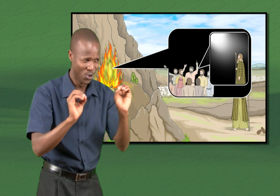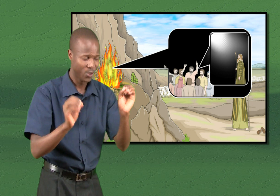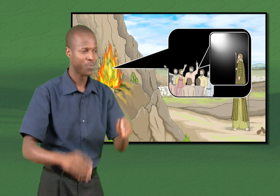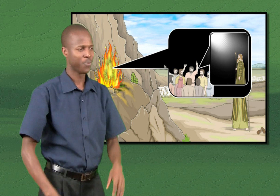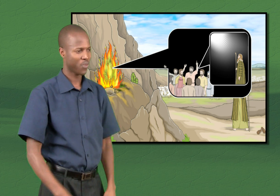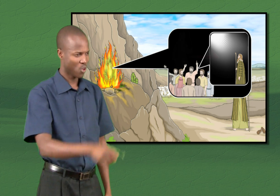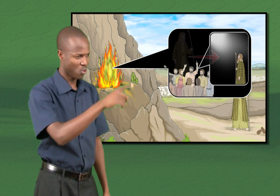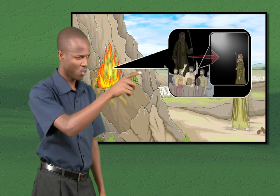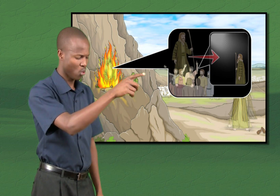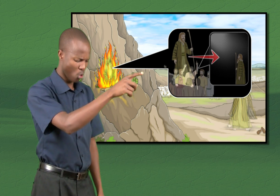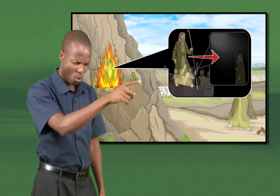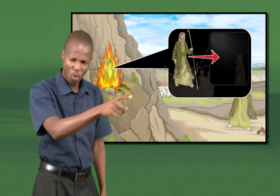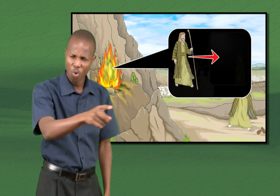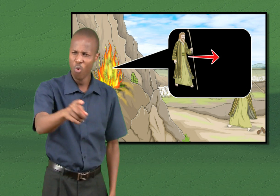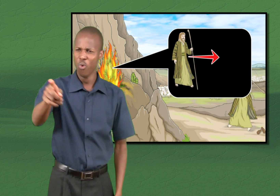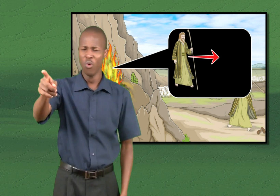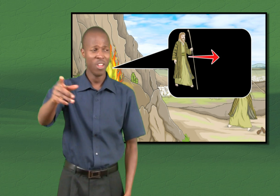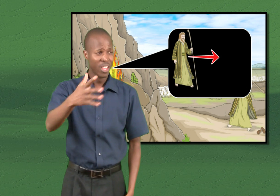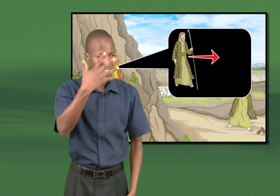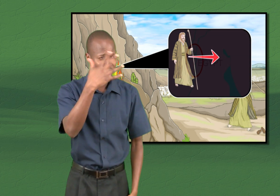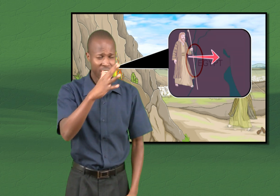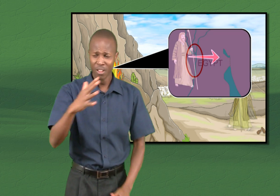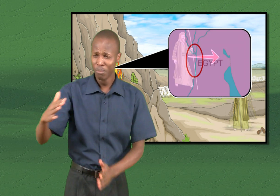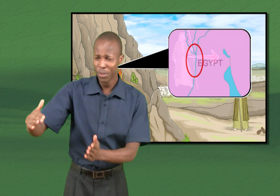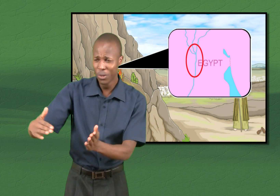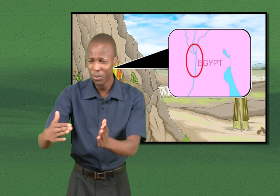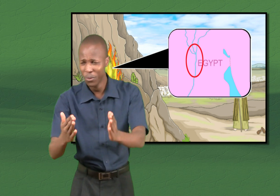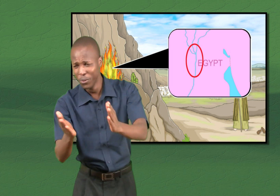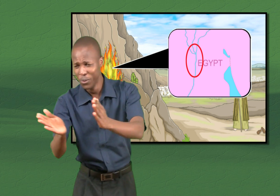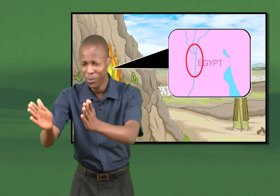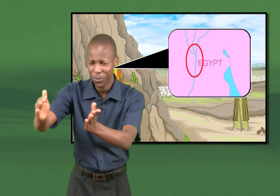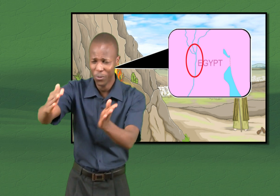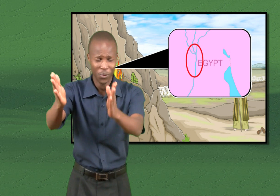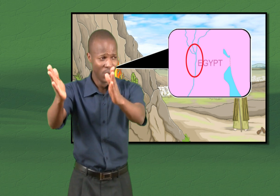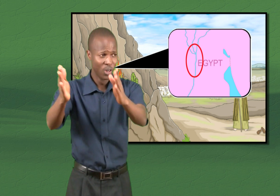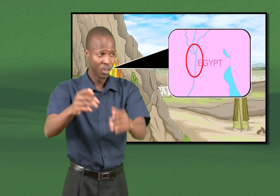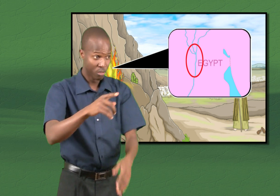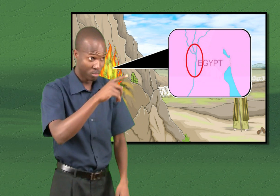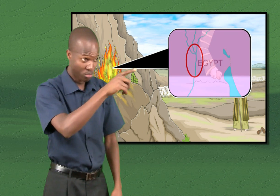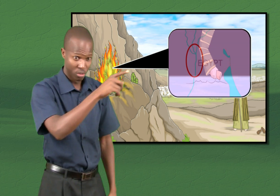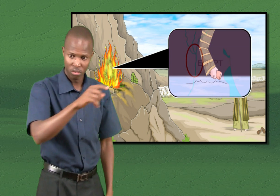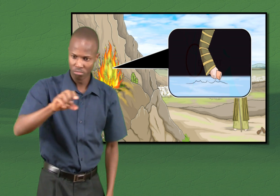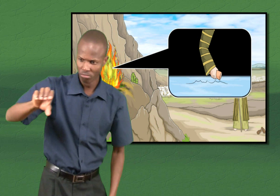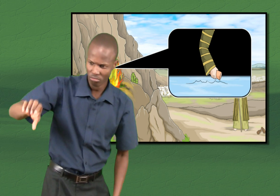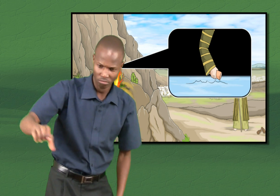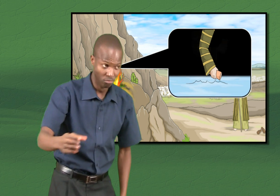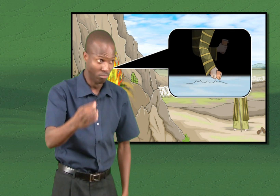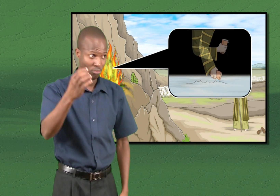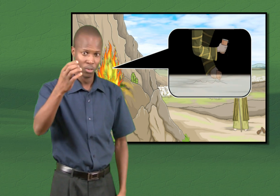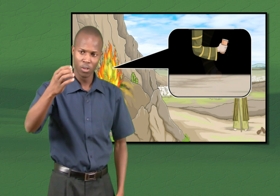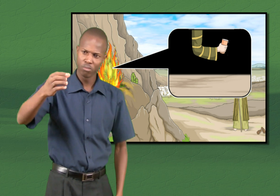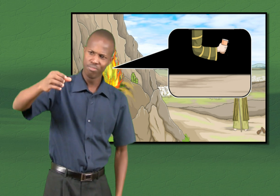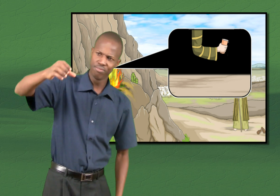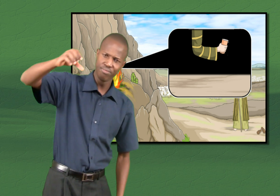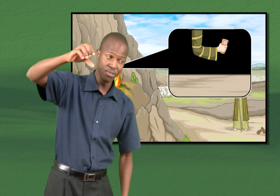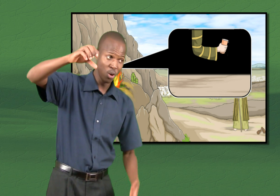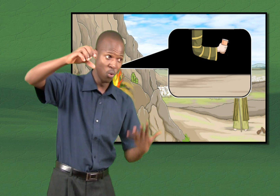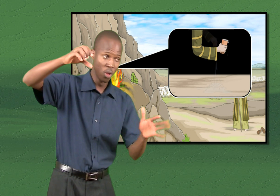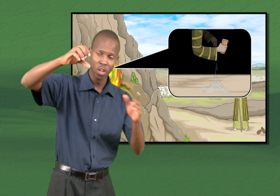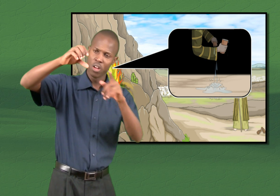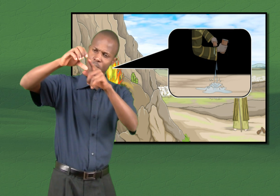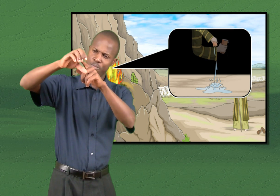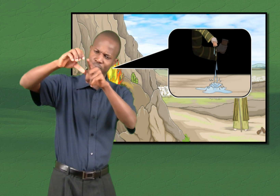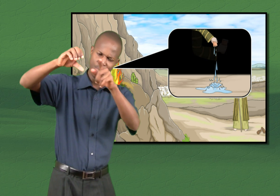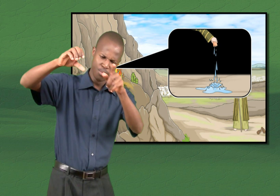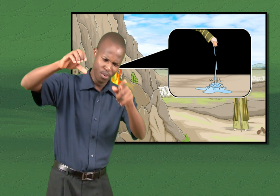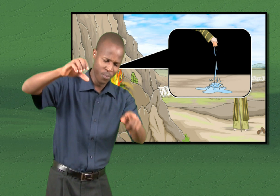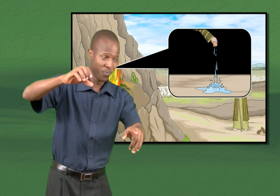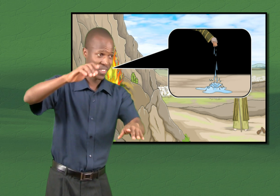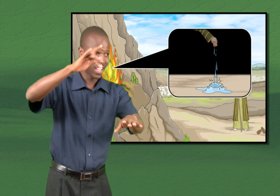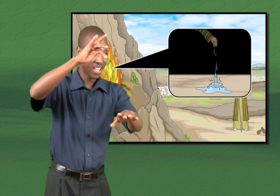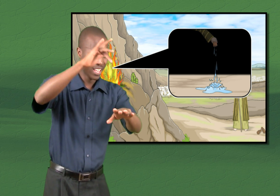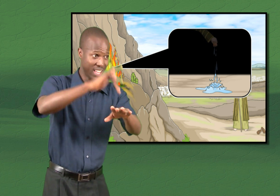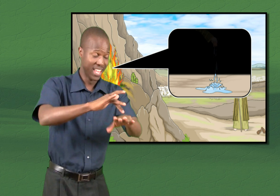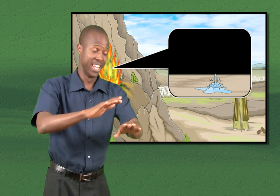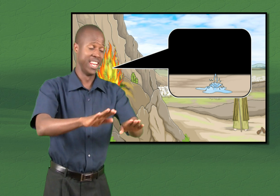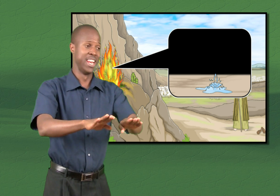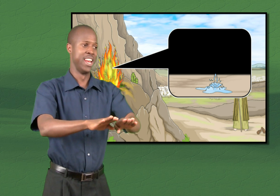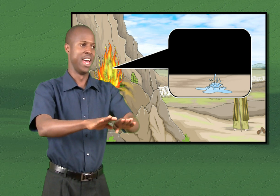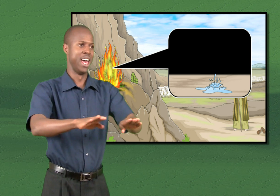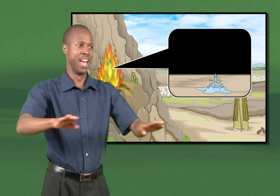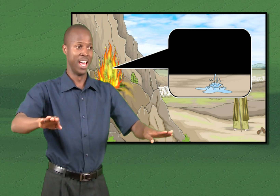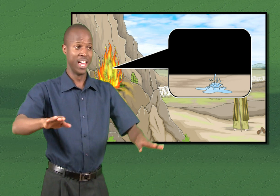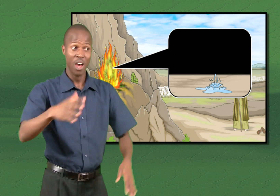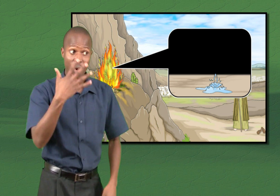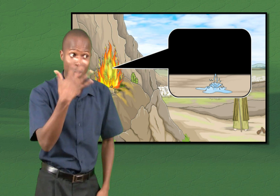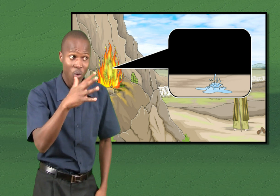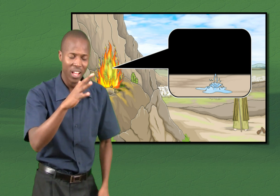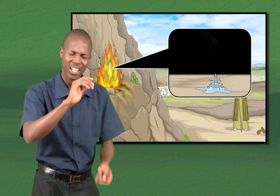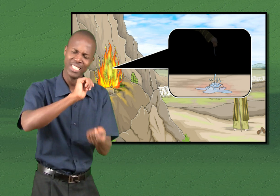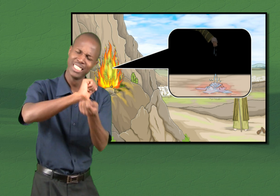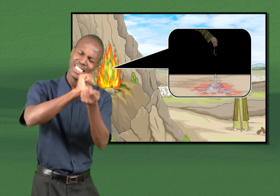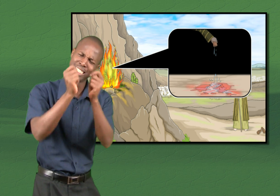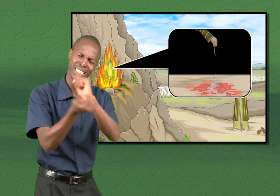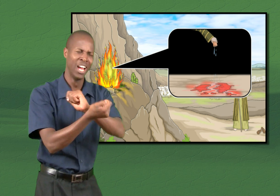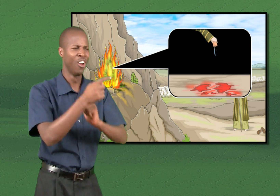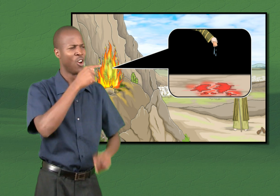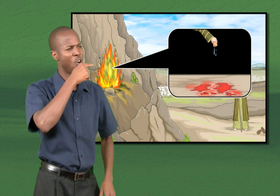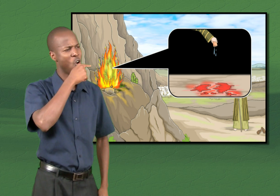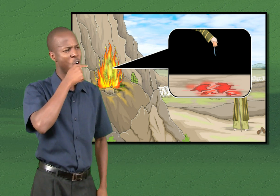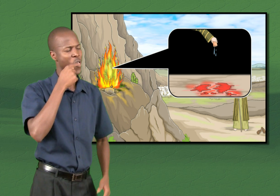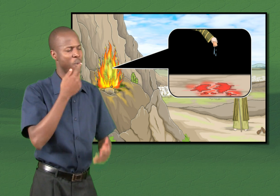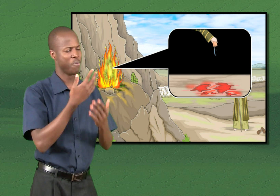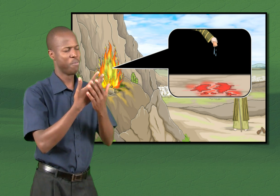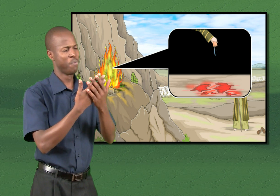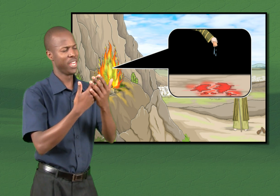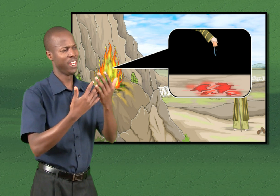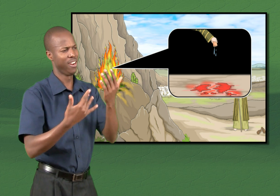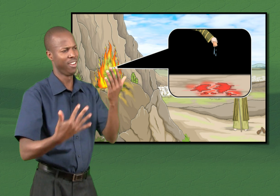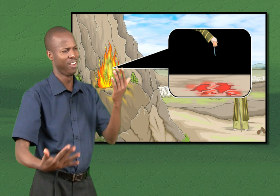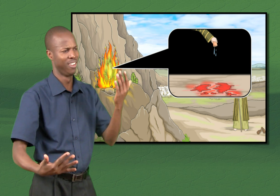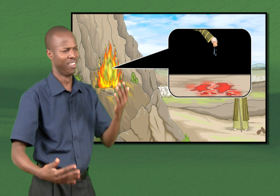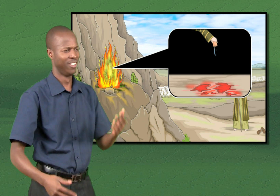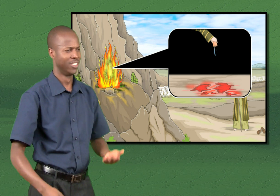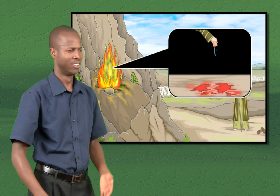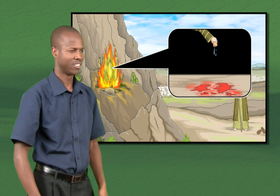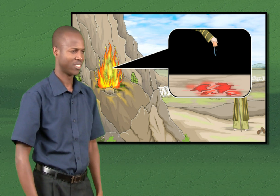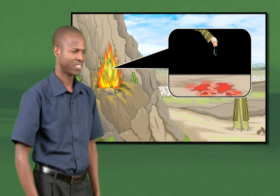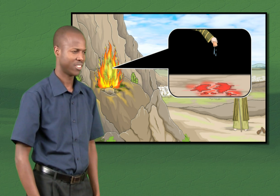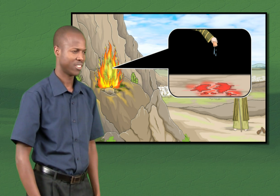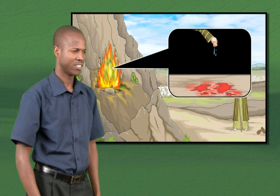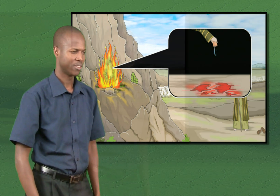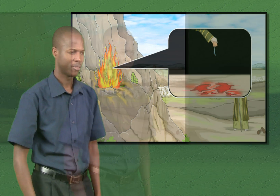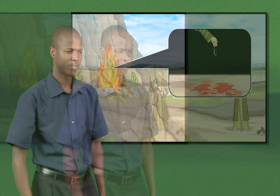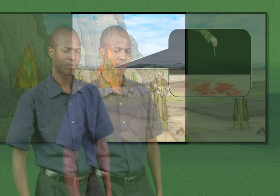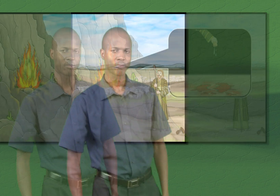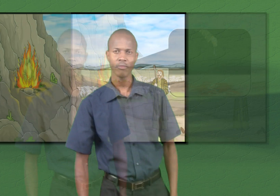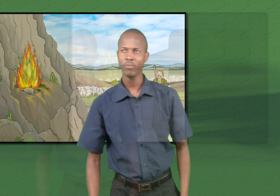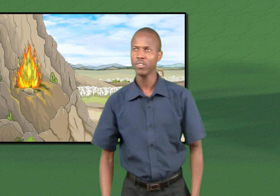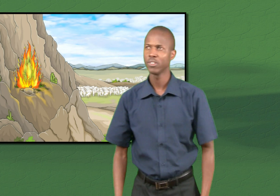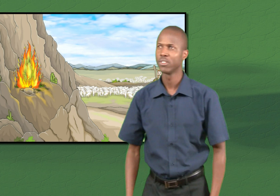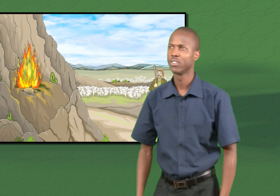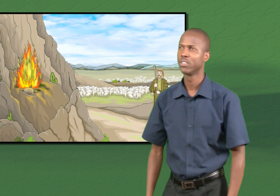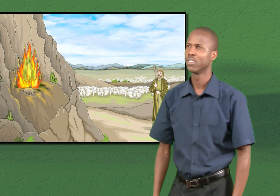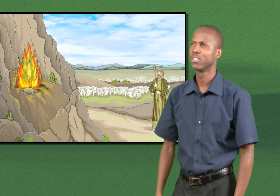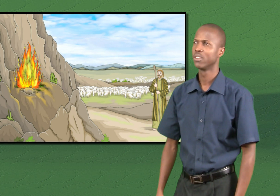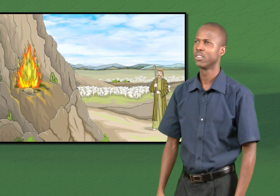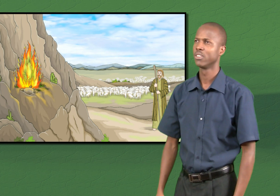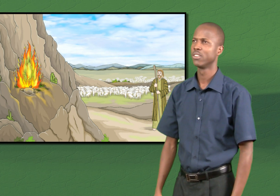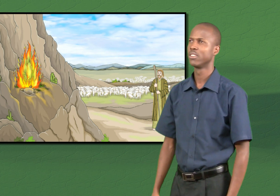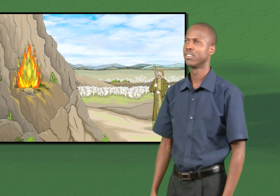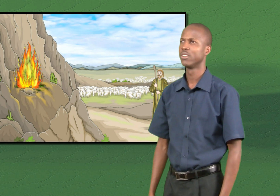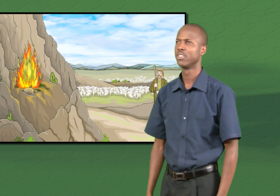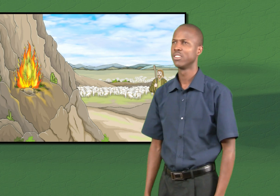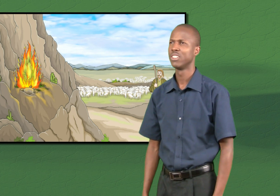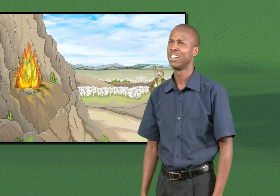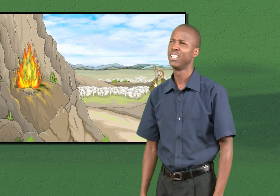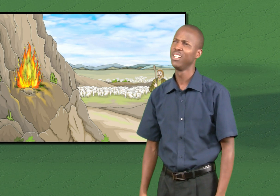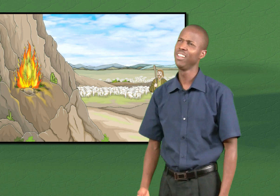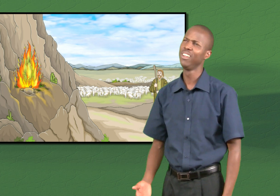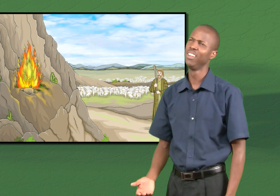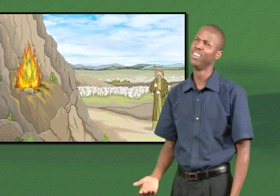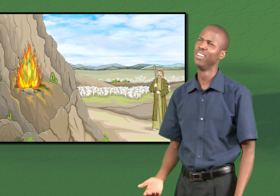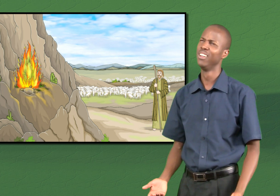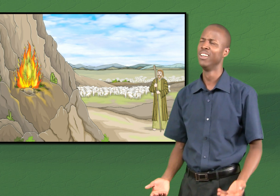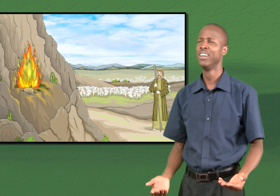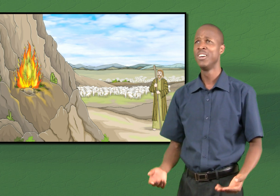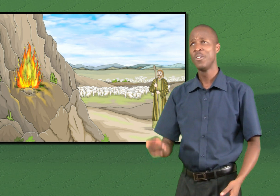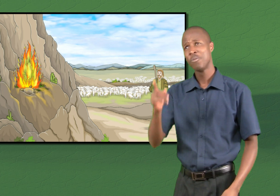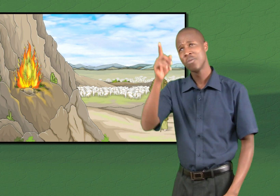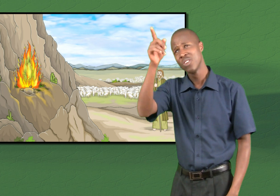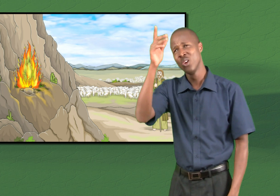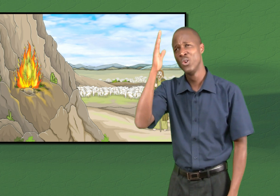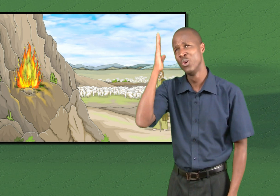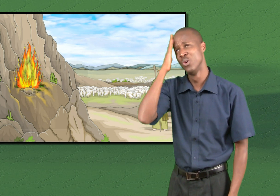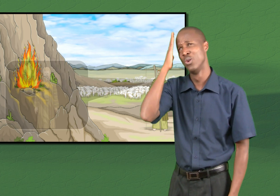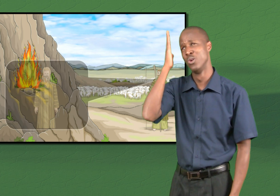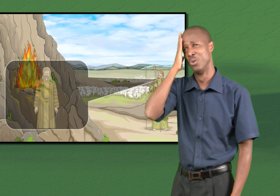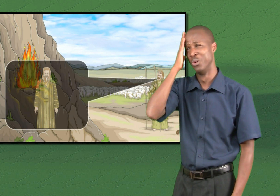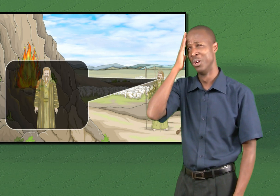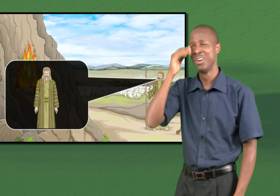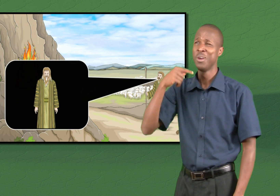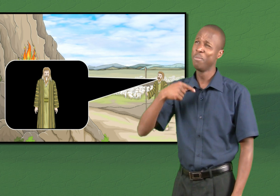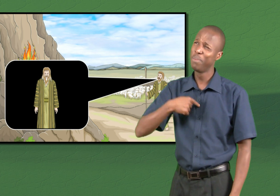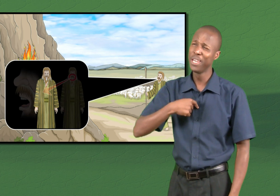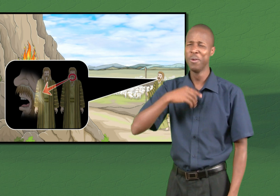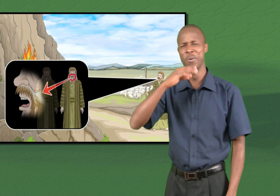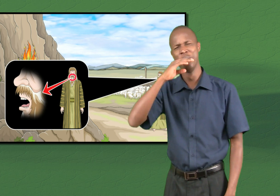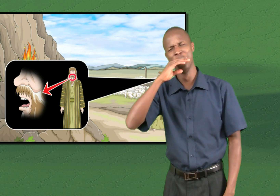But if they do not believe even these two signs or listen to your voice, take some water from the Nile and pour it on the dry ground. Then the water you take from the Nile will become blood on the ground.”